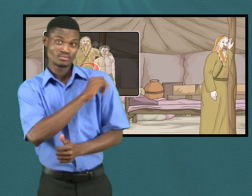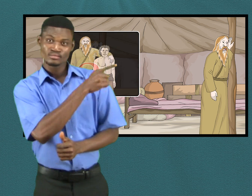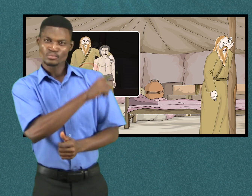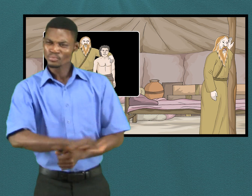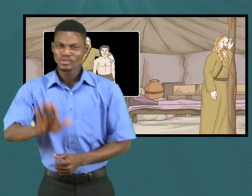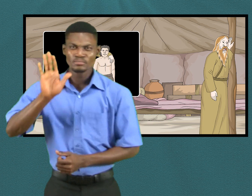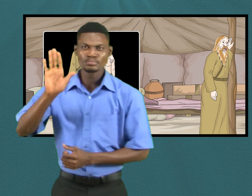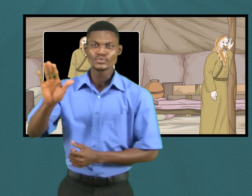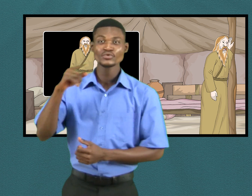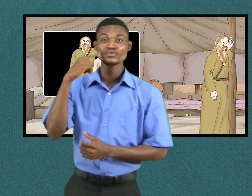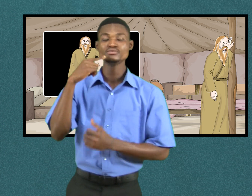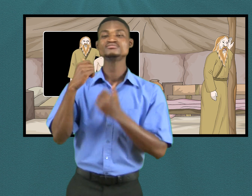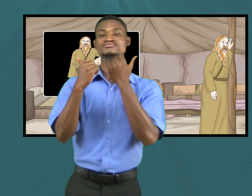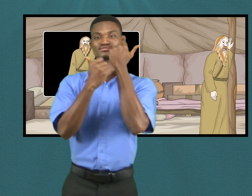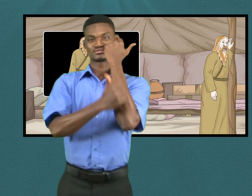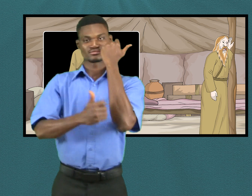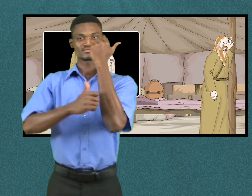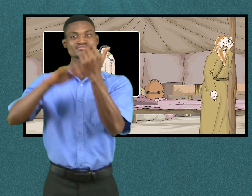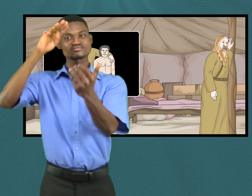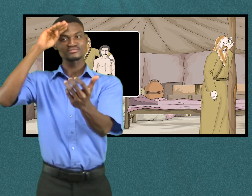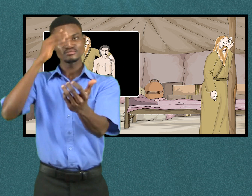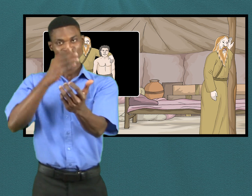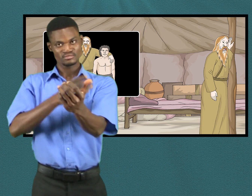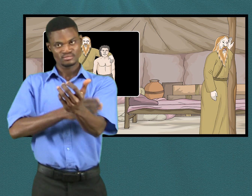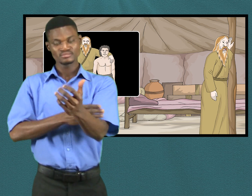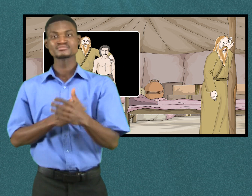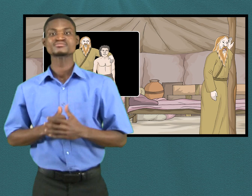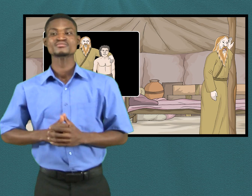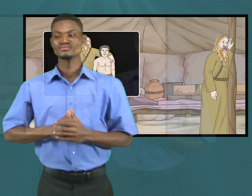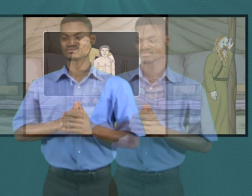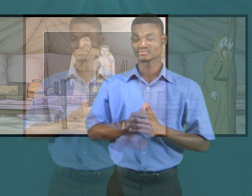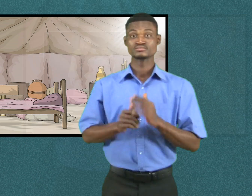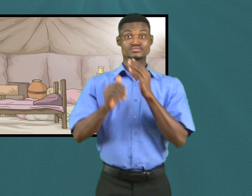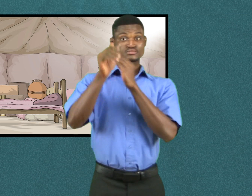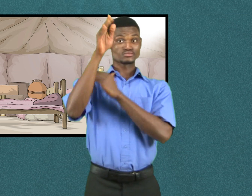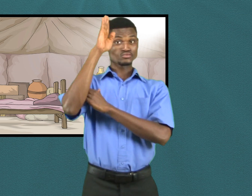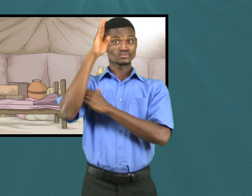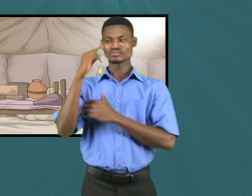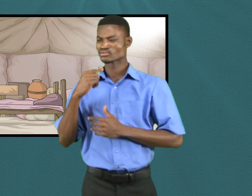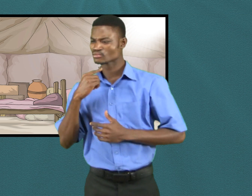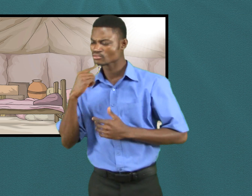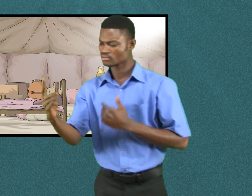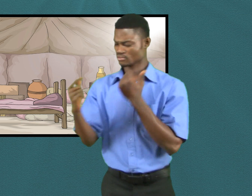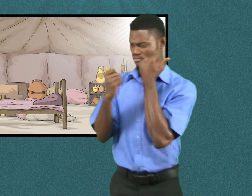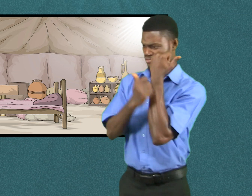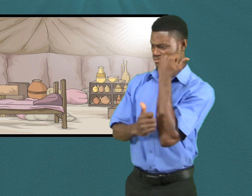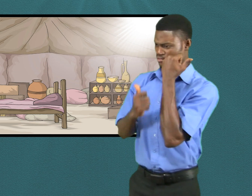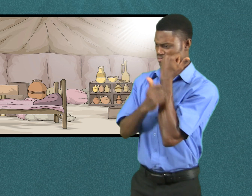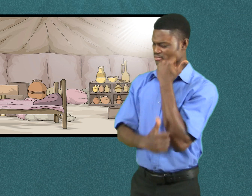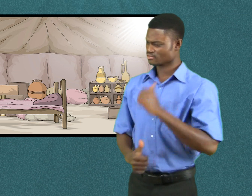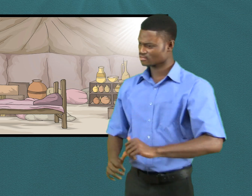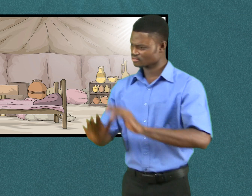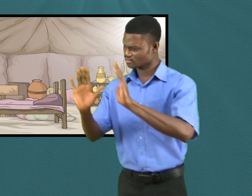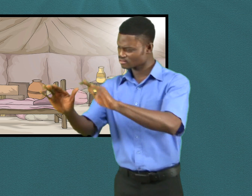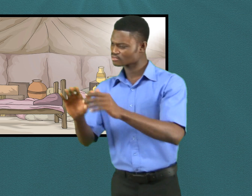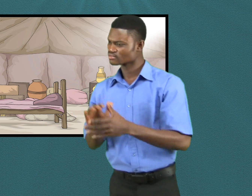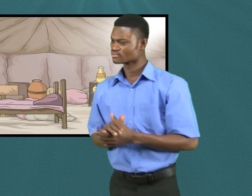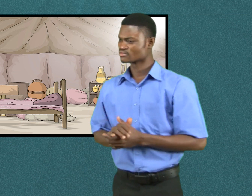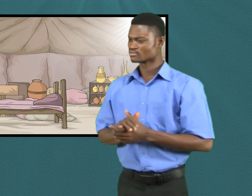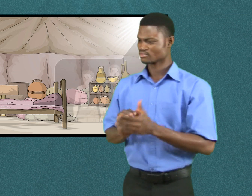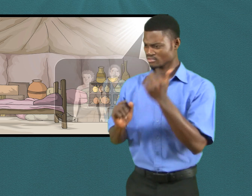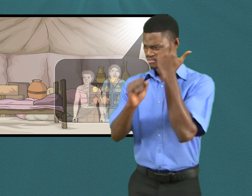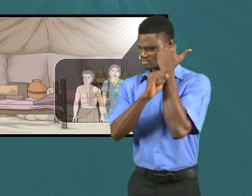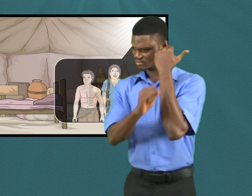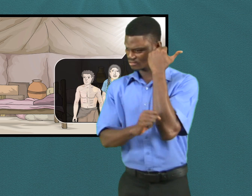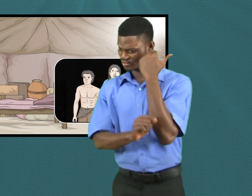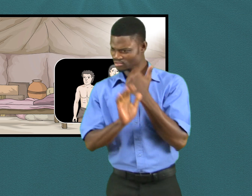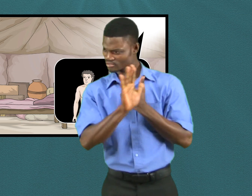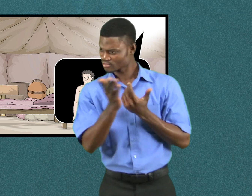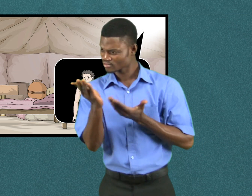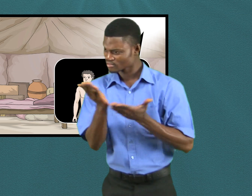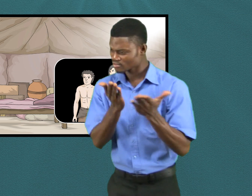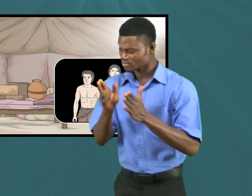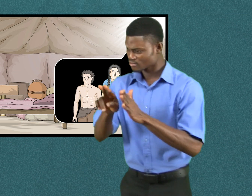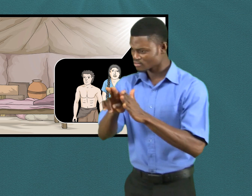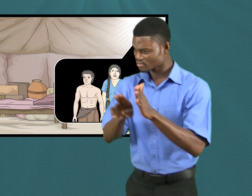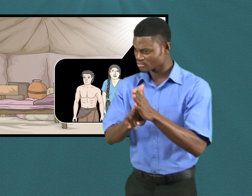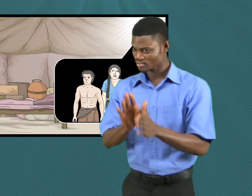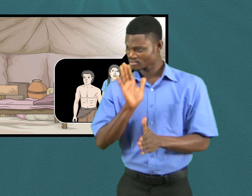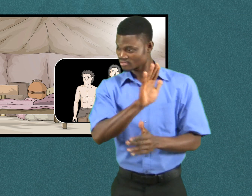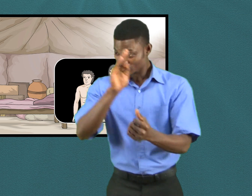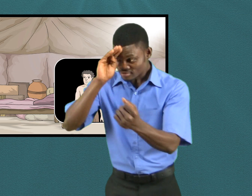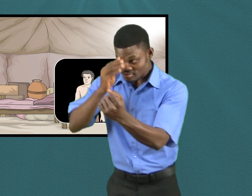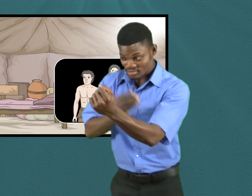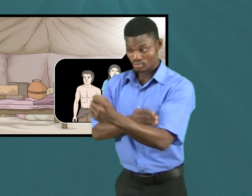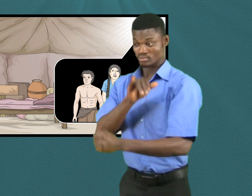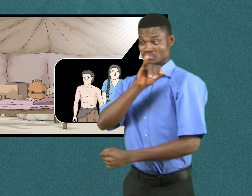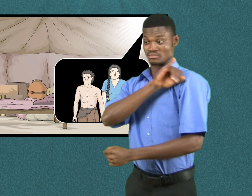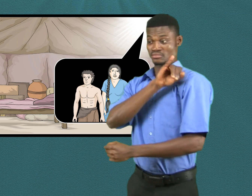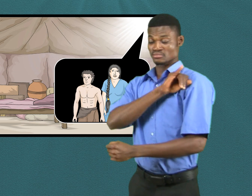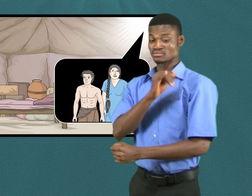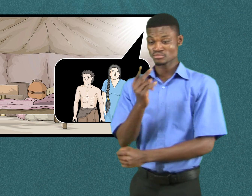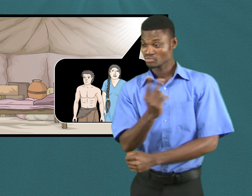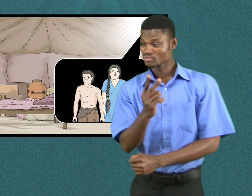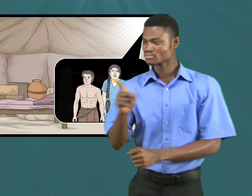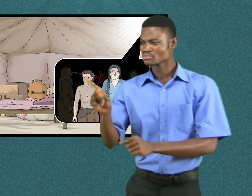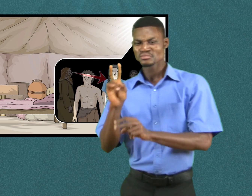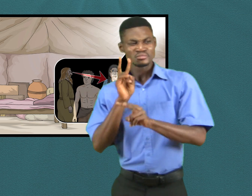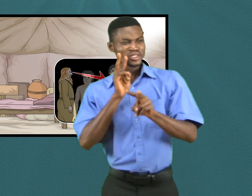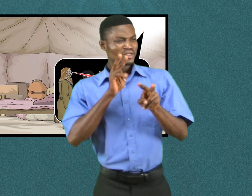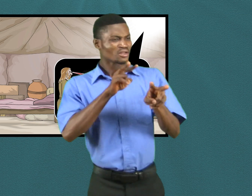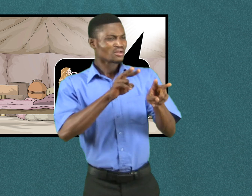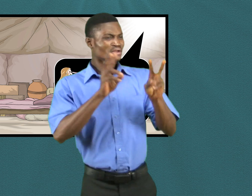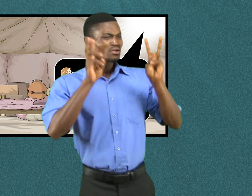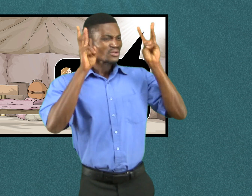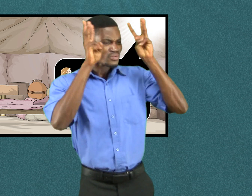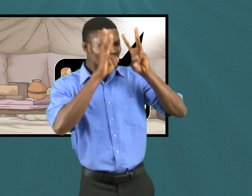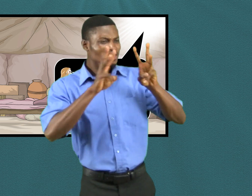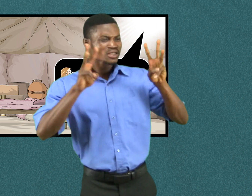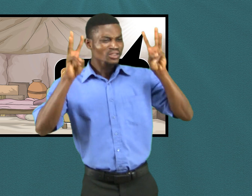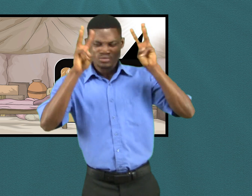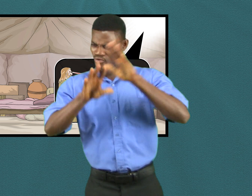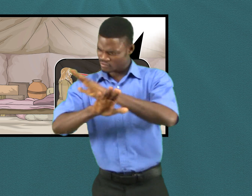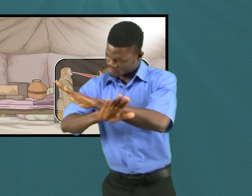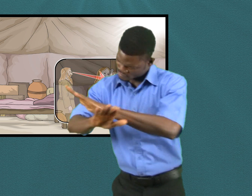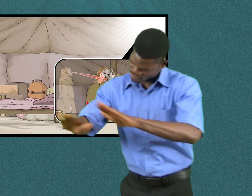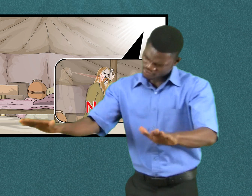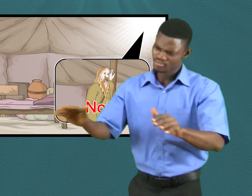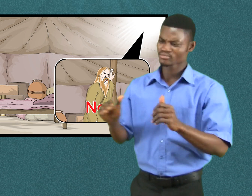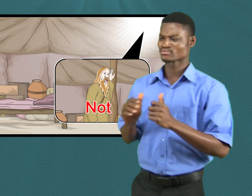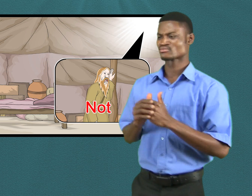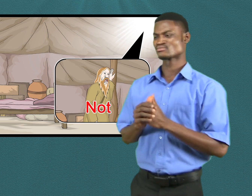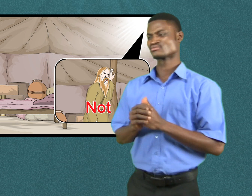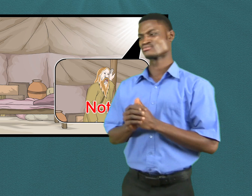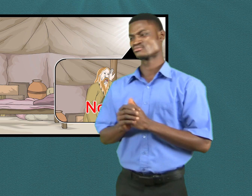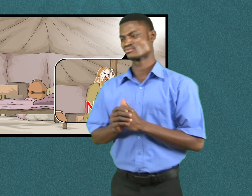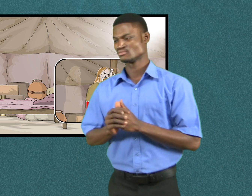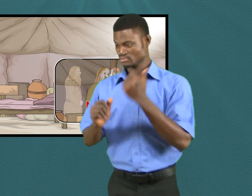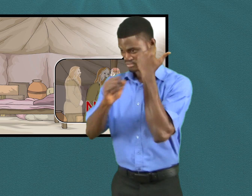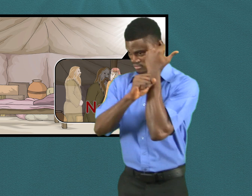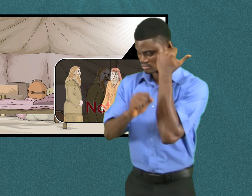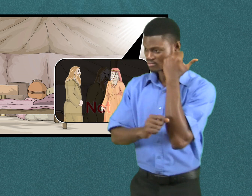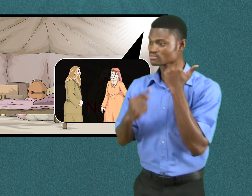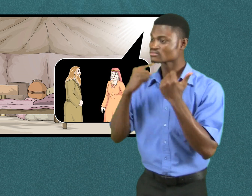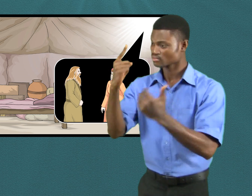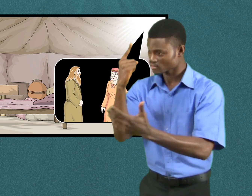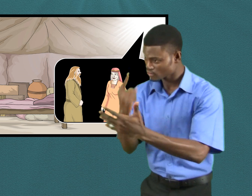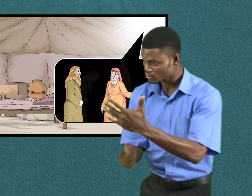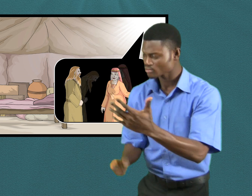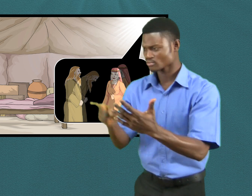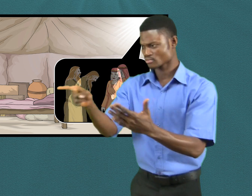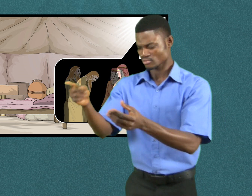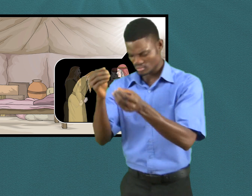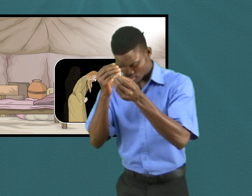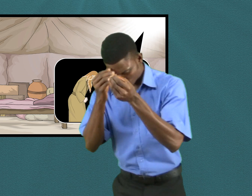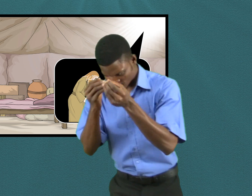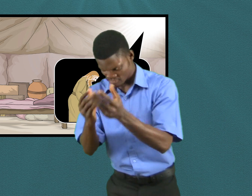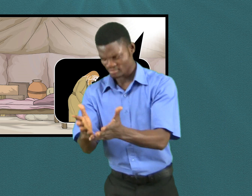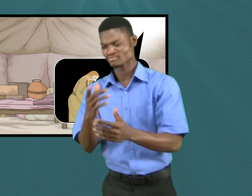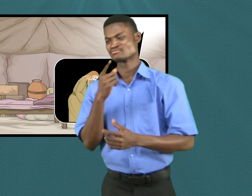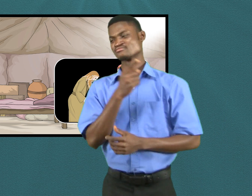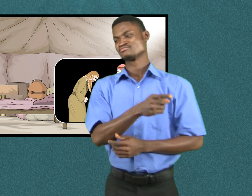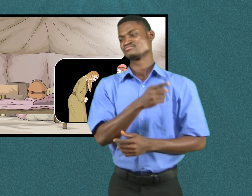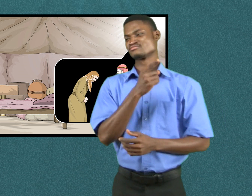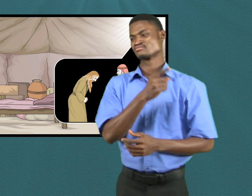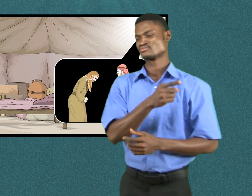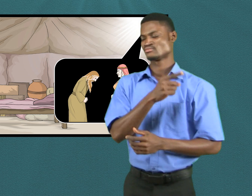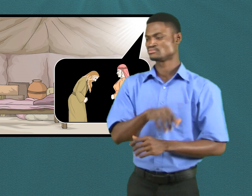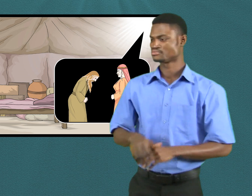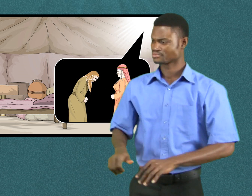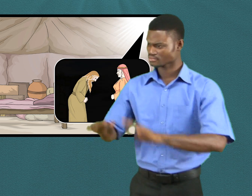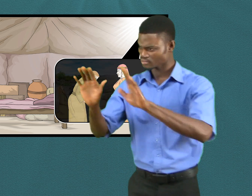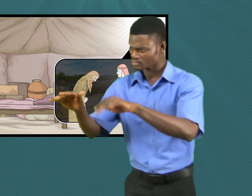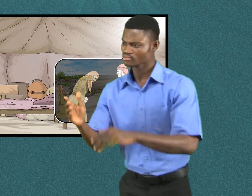But God said to Abraham, “Do not be distressed about the boy and your maidservant.